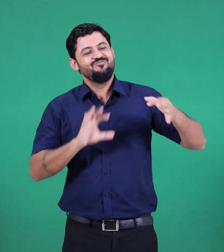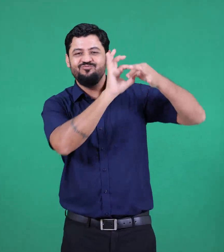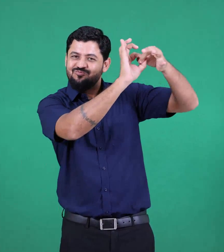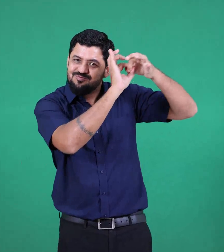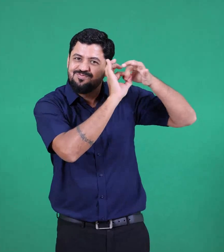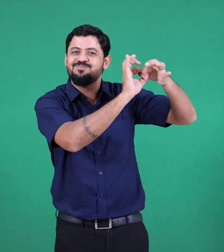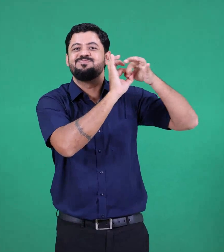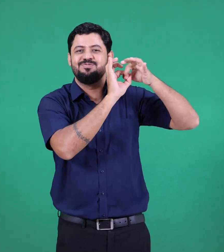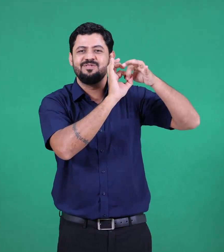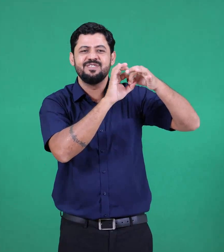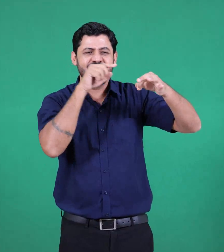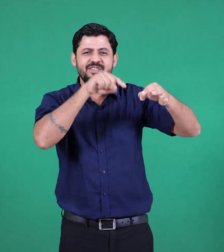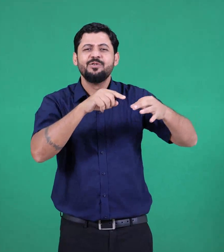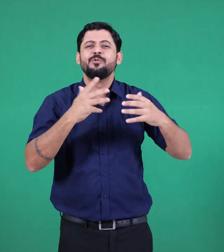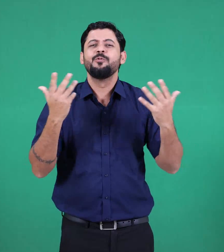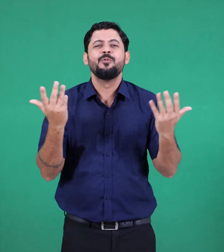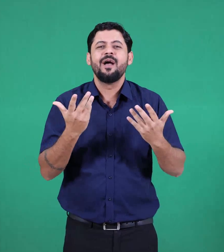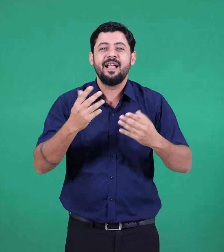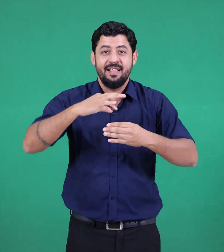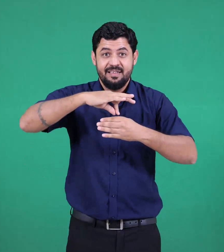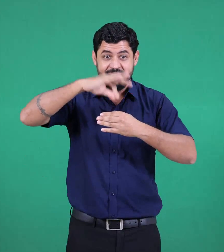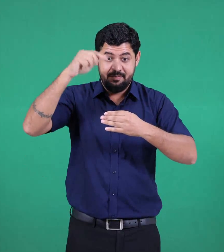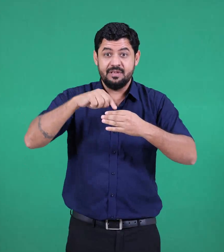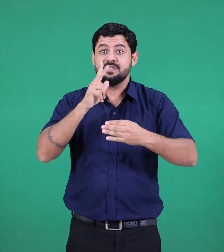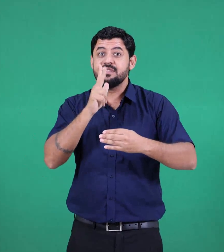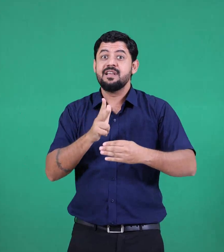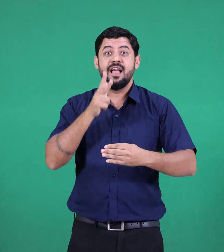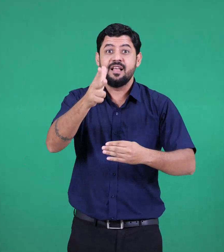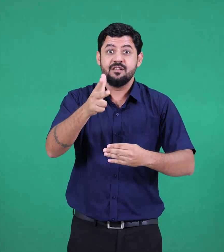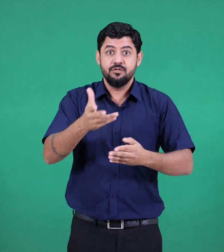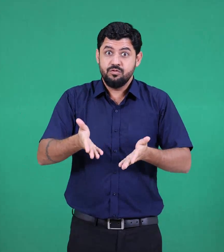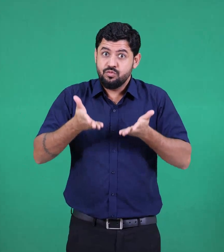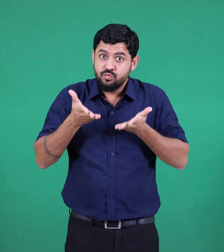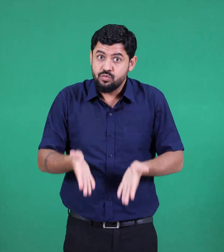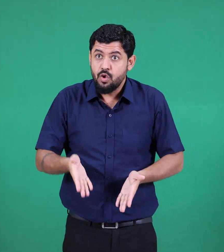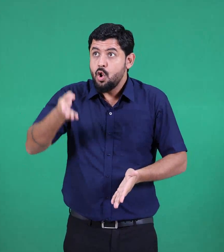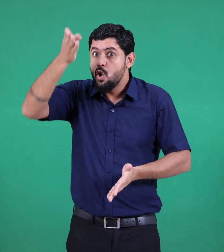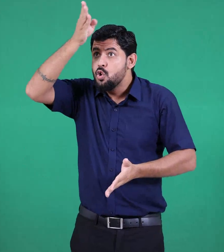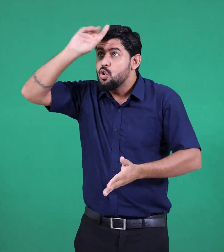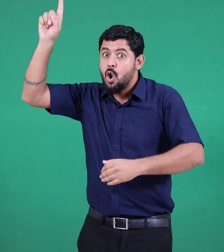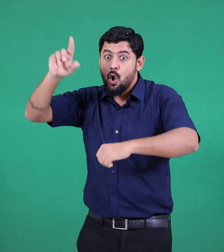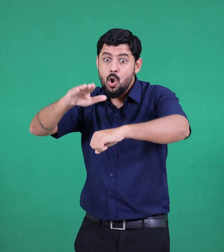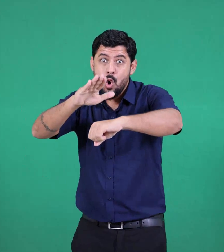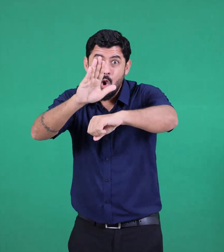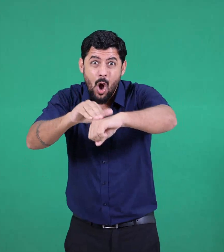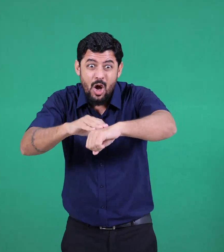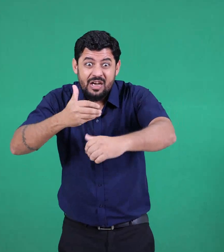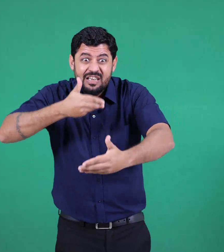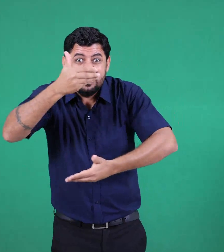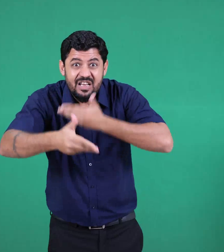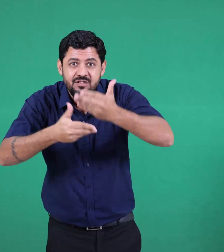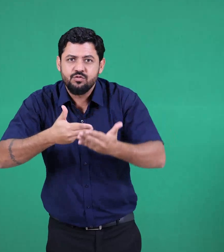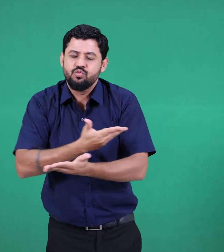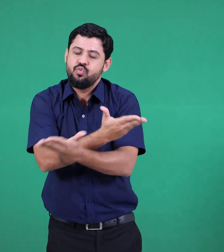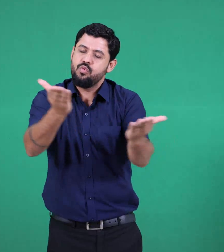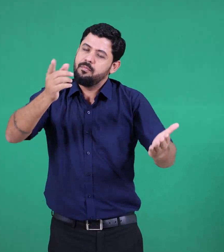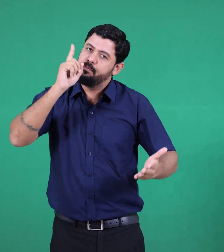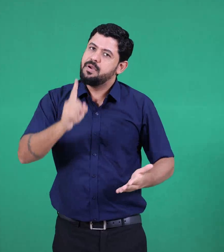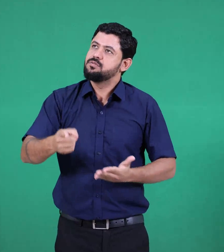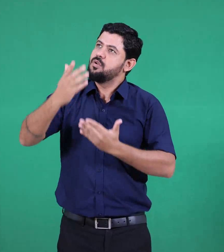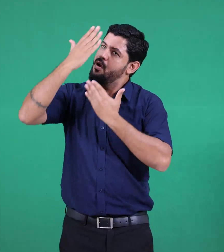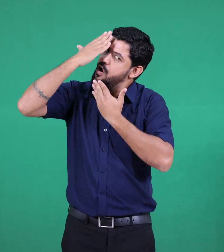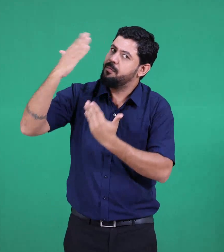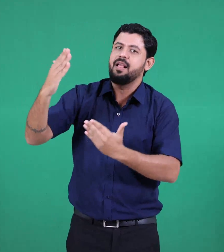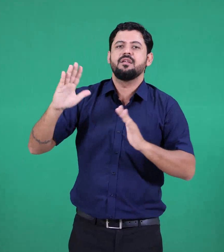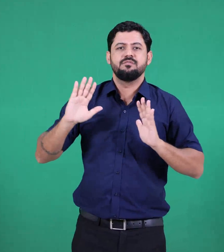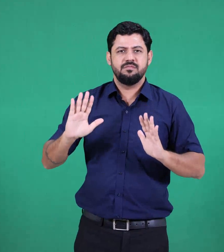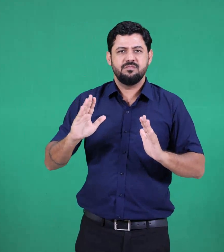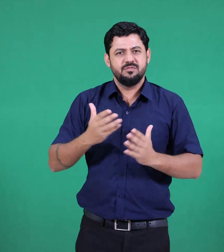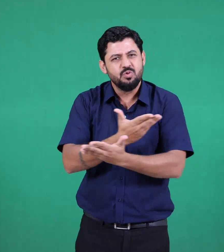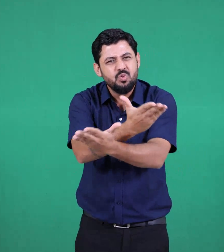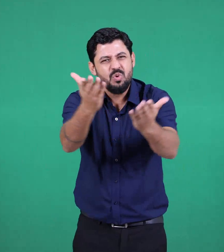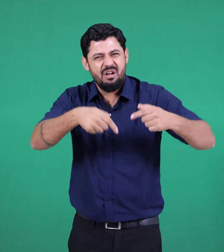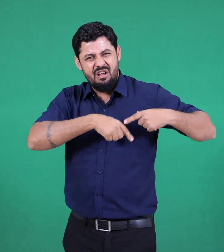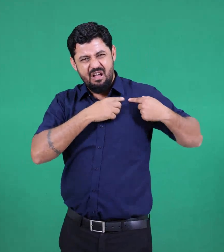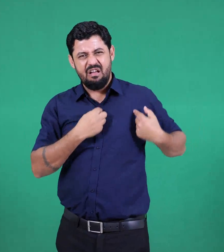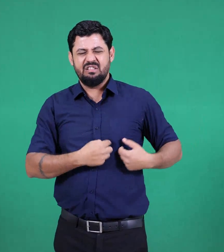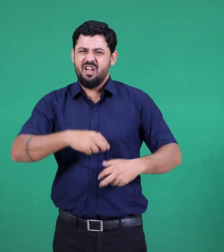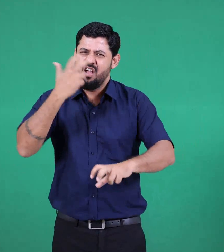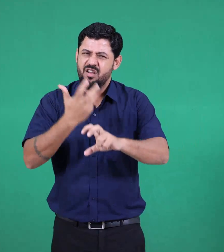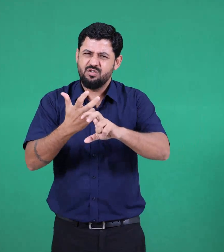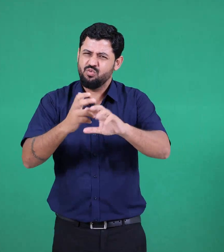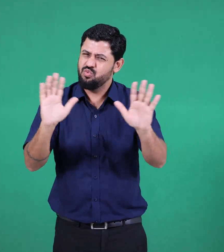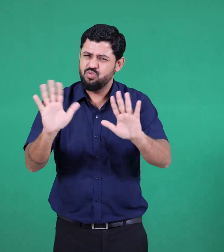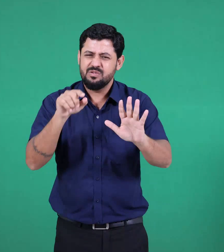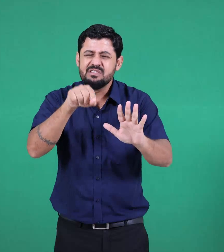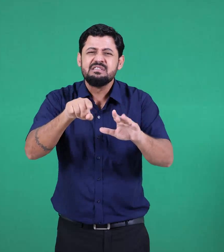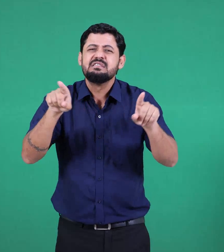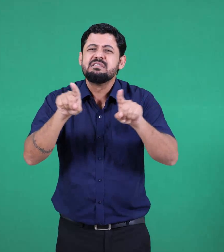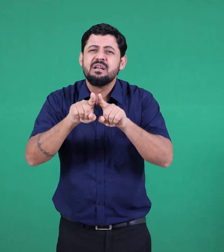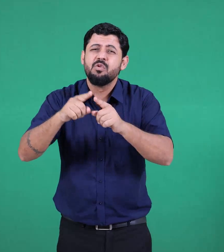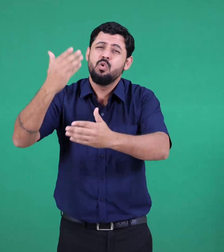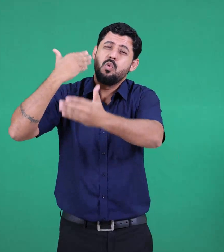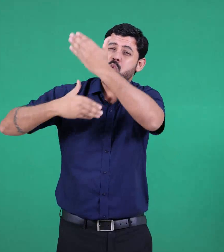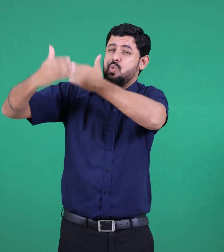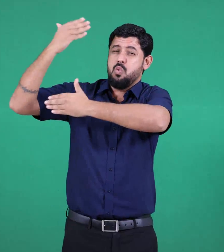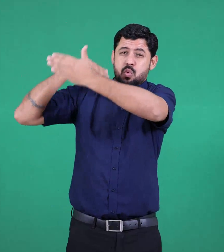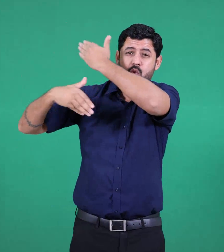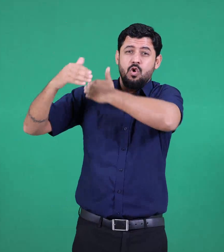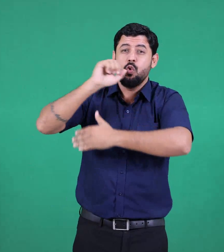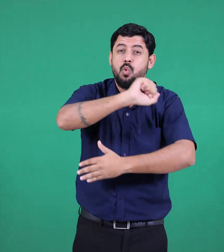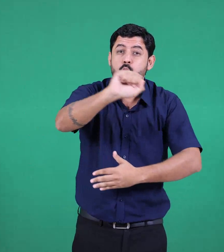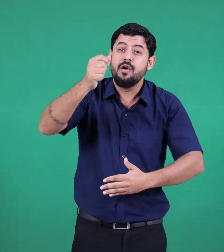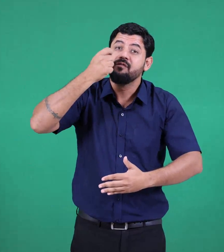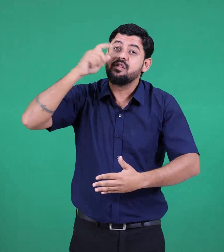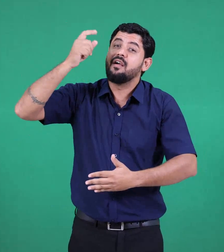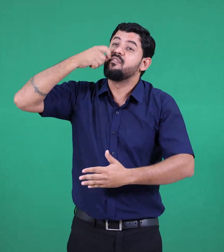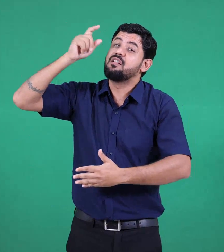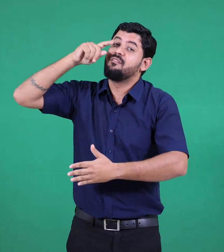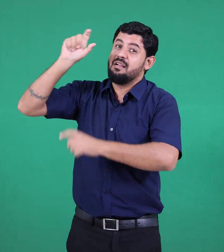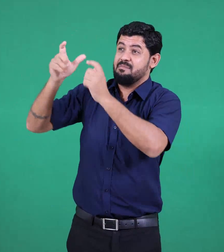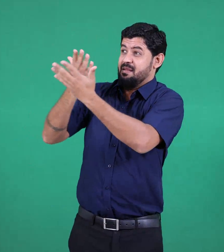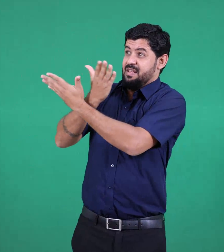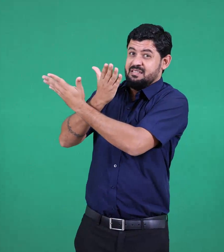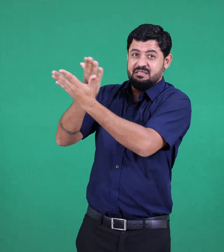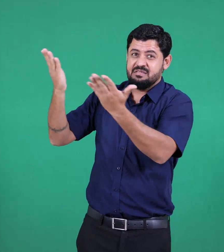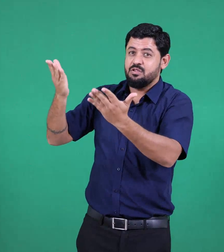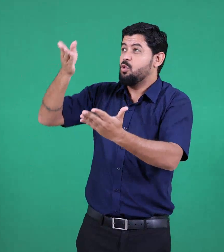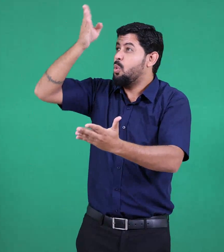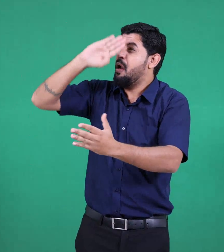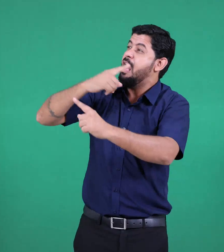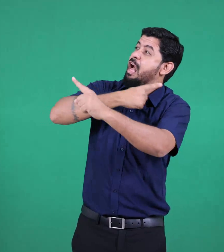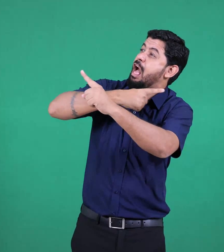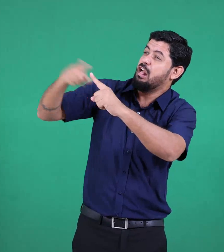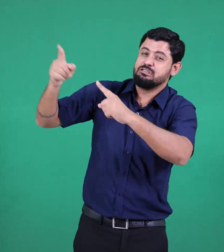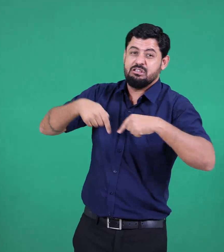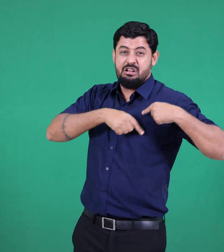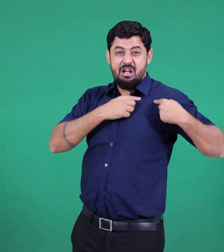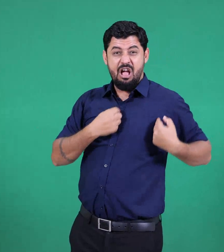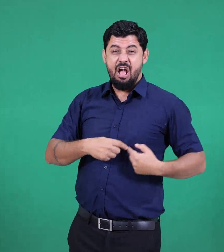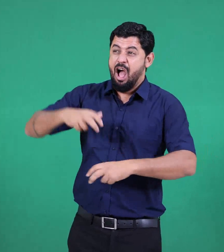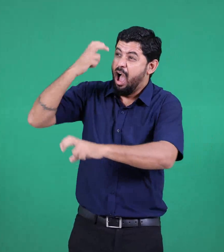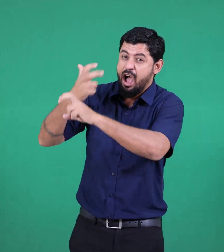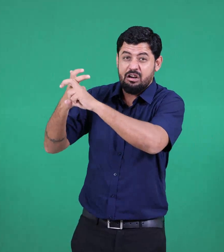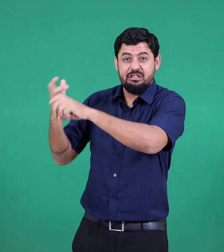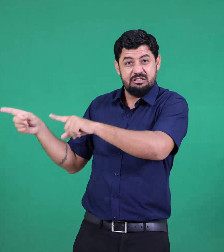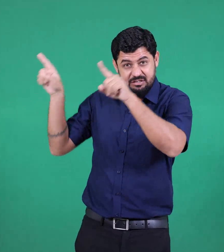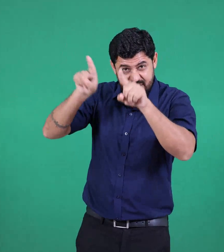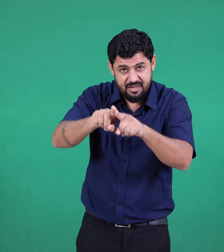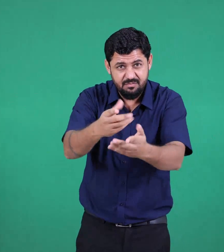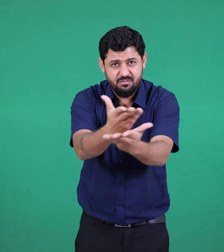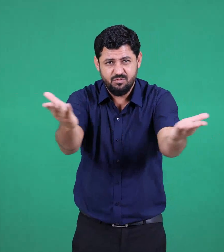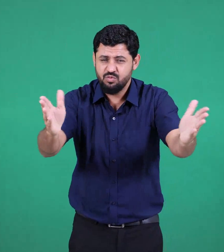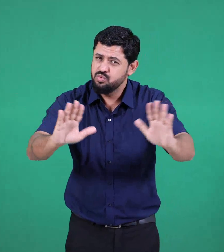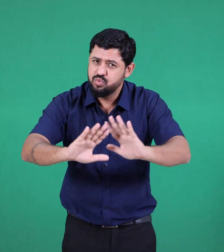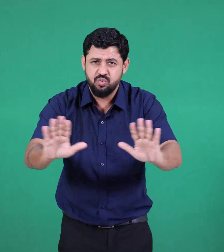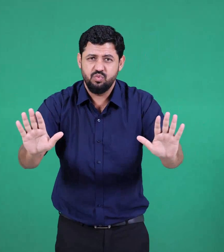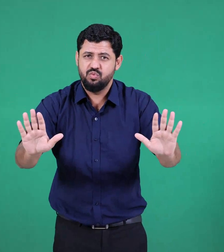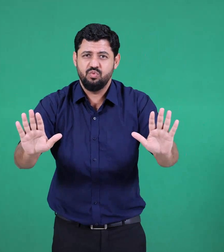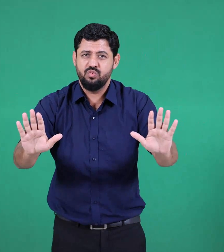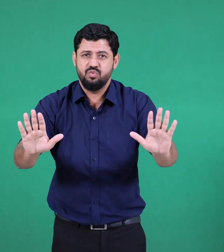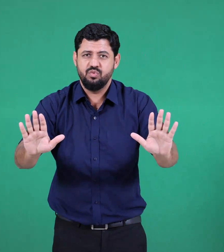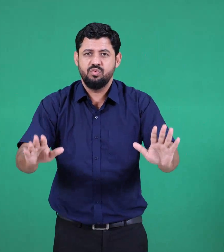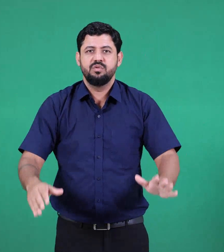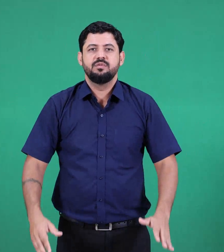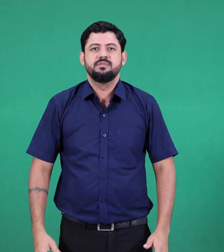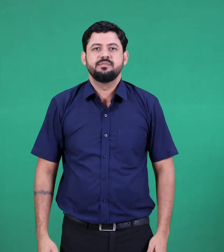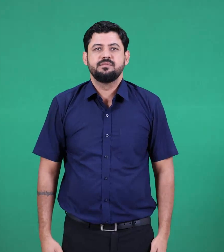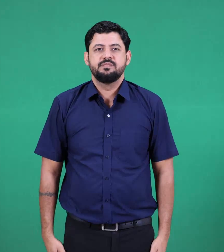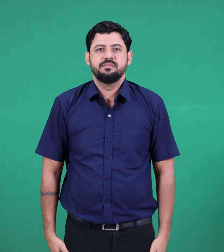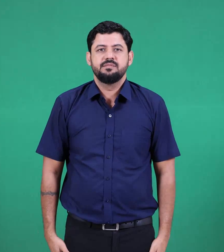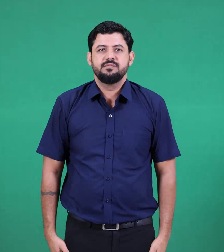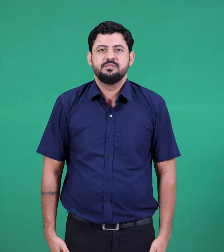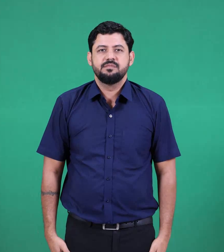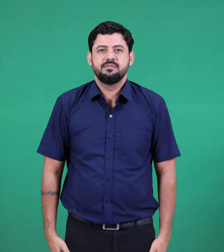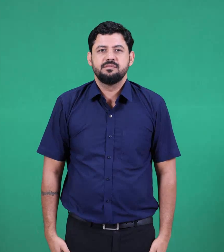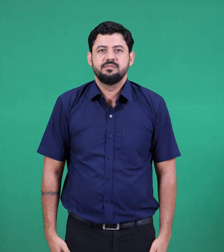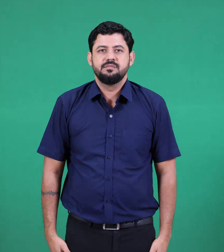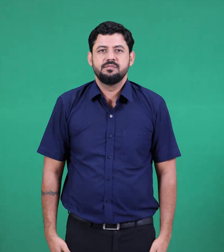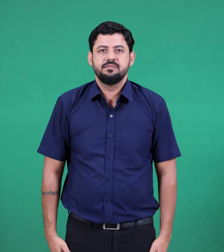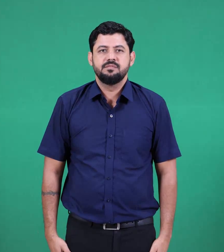As it has been said: "Today, if you hear His voice, do not harden your hearts, as you did in the rebellion."